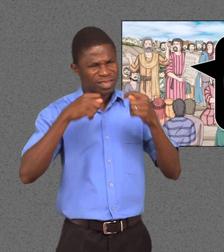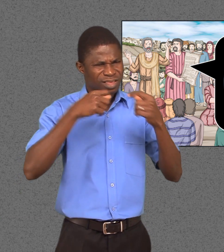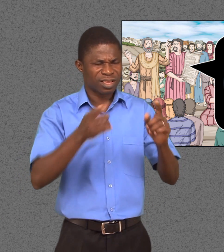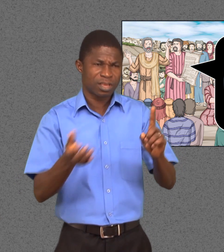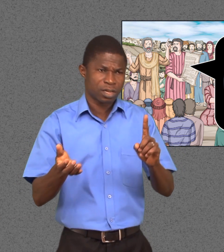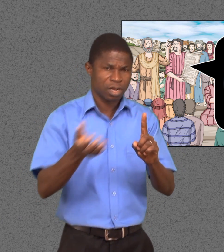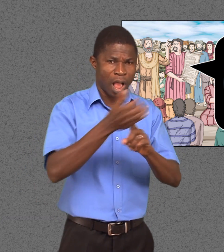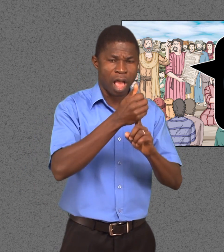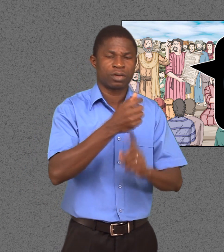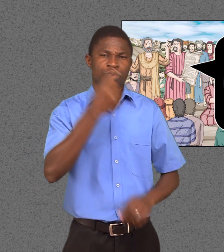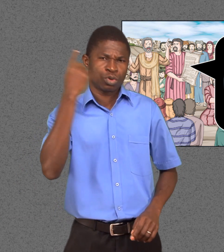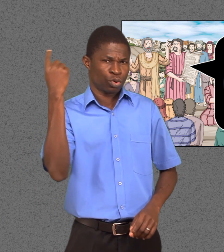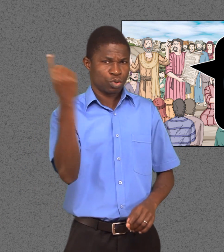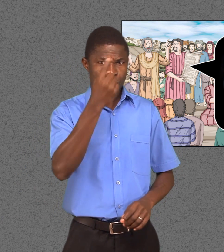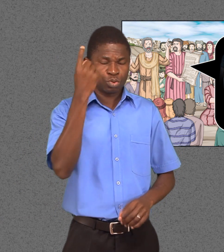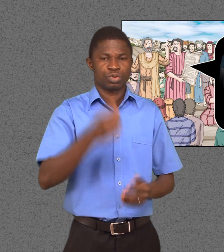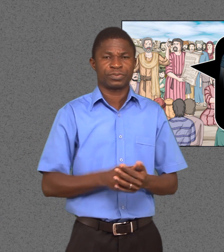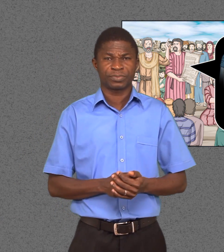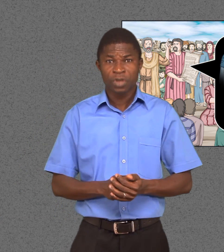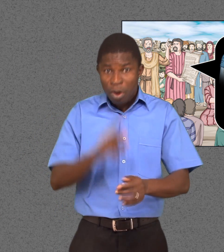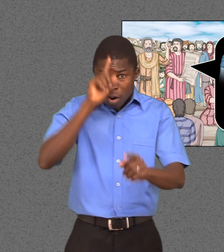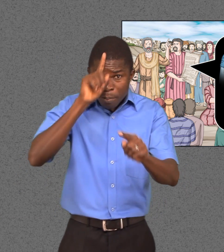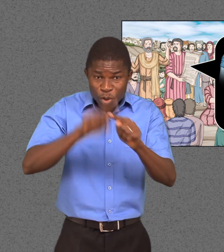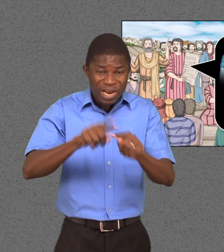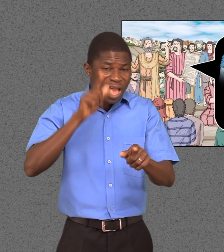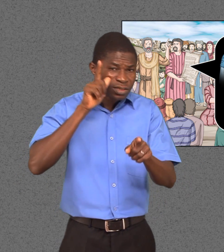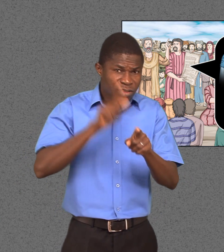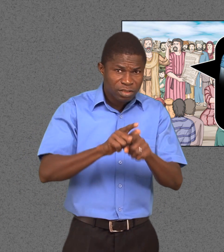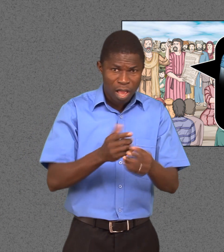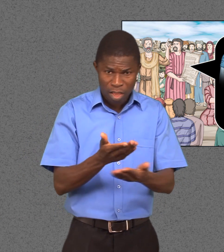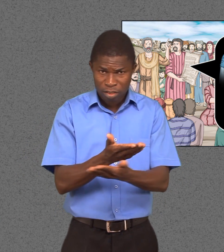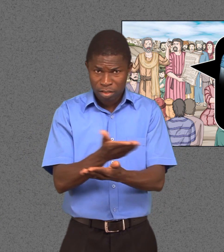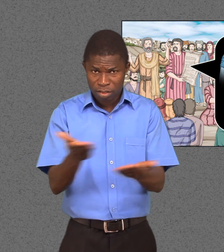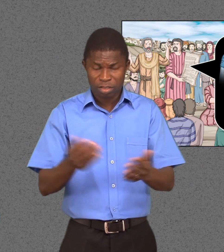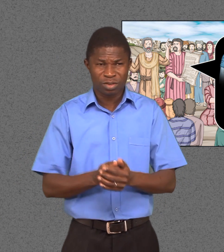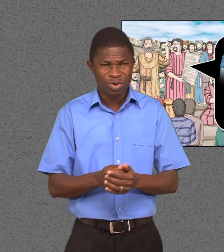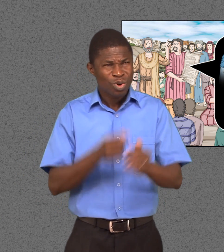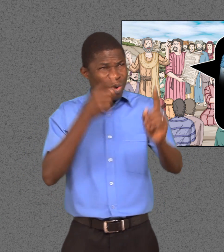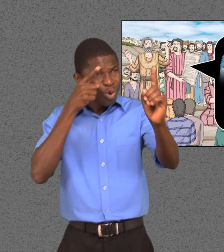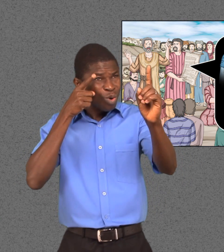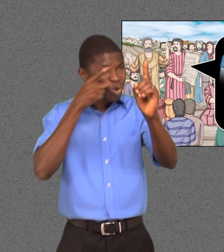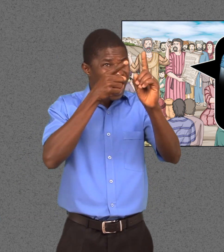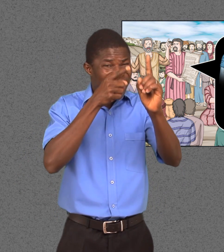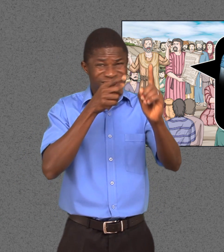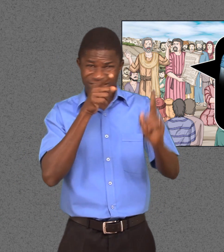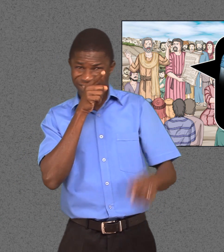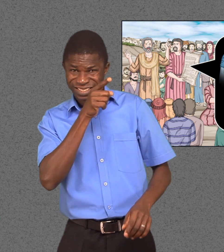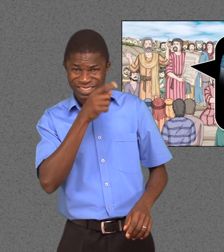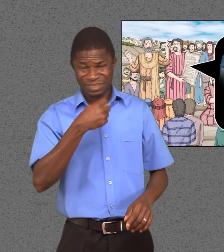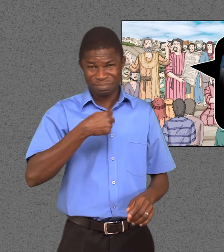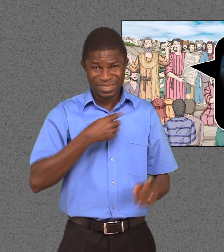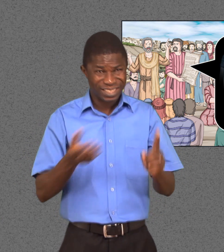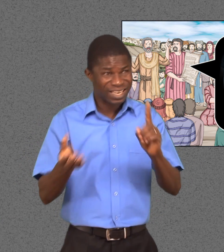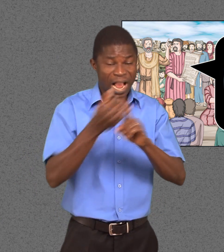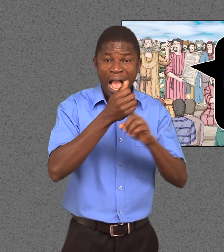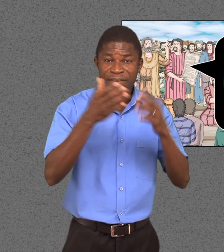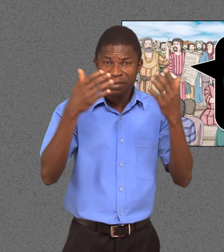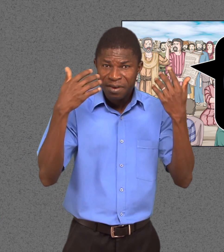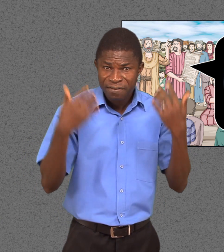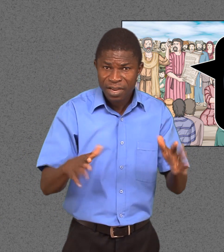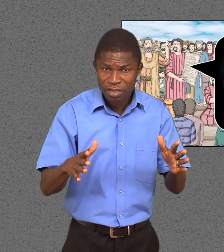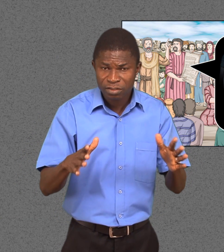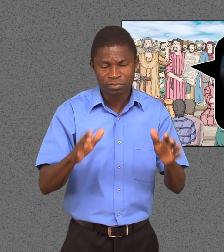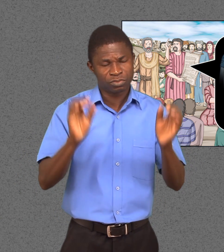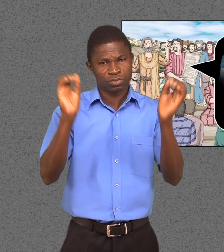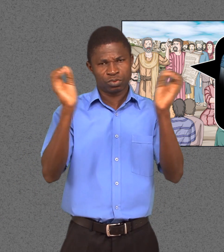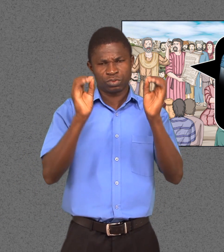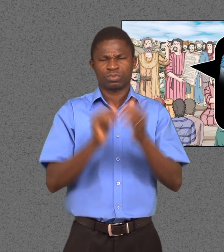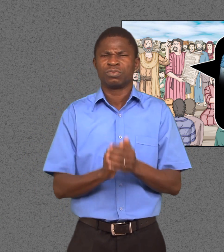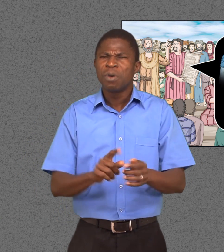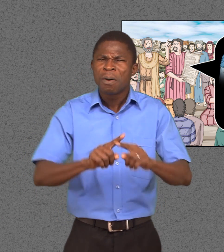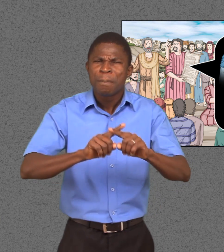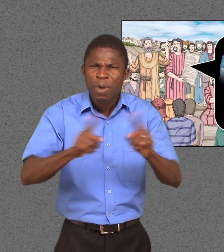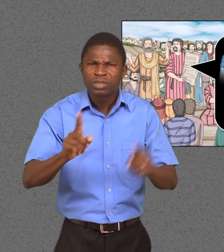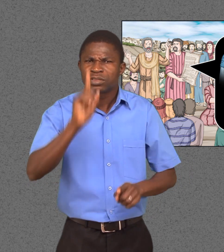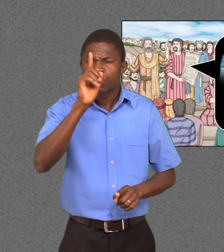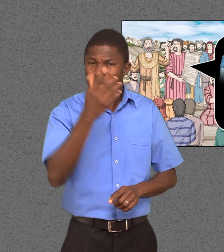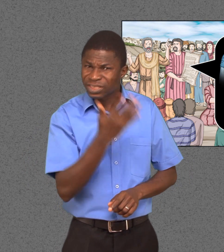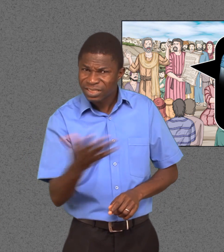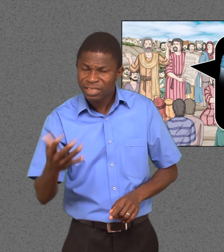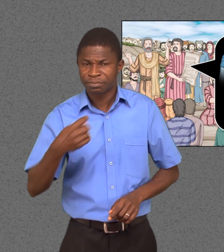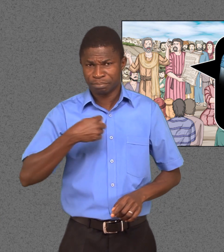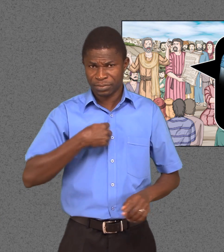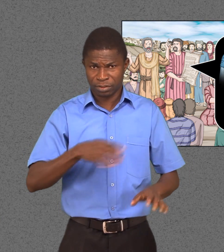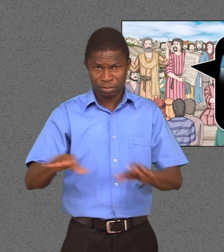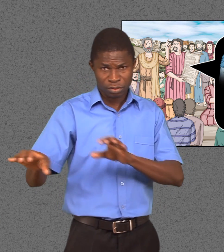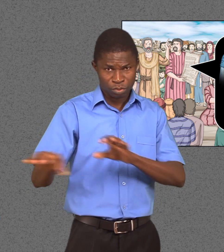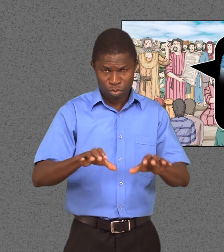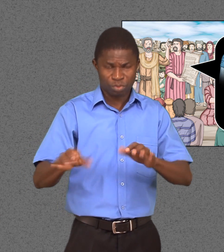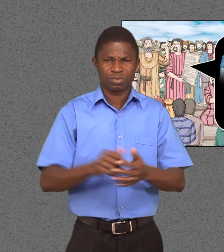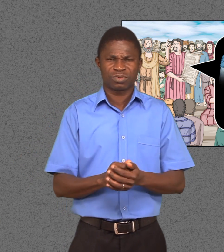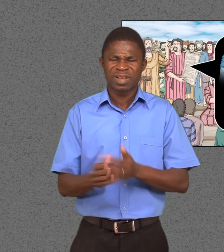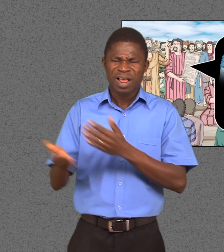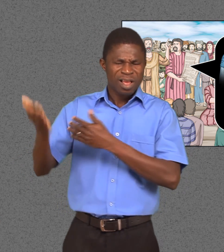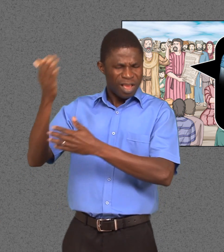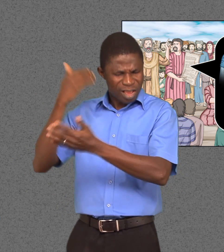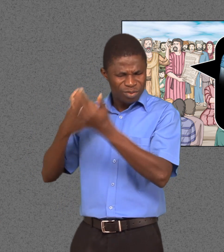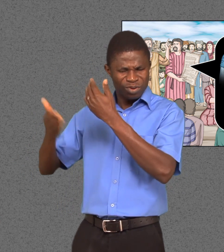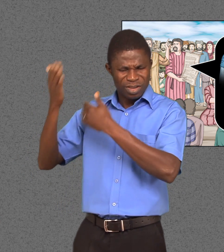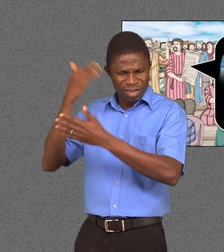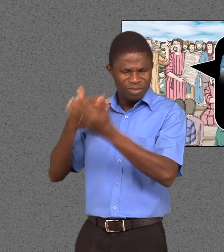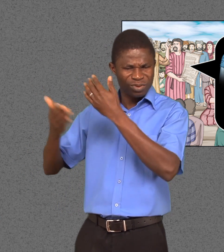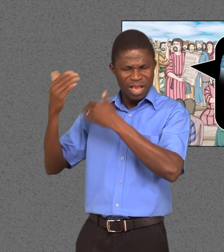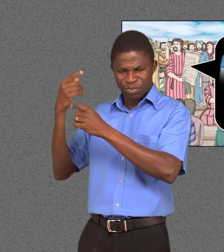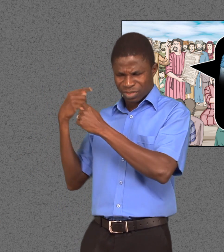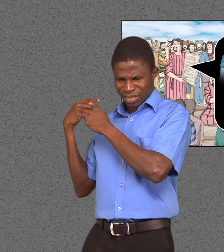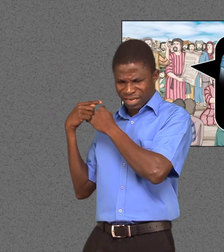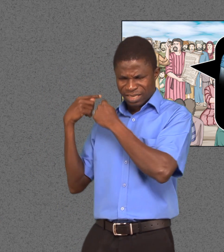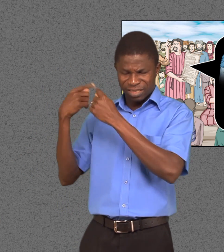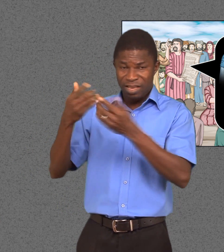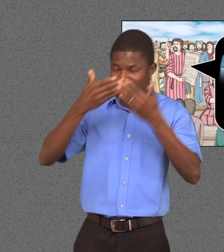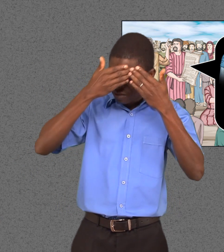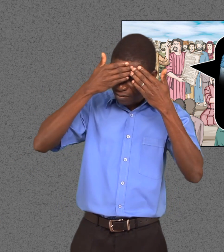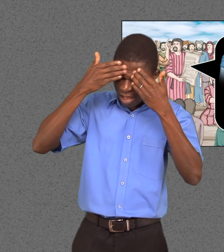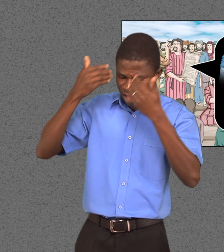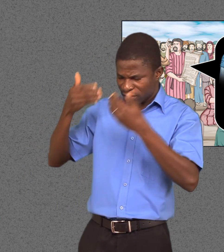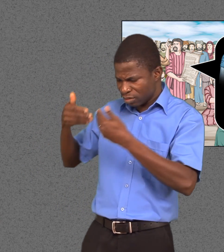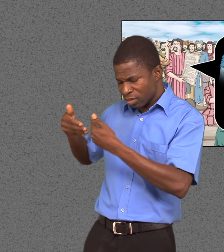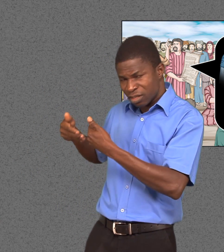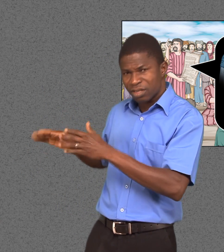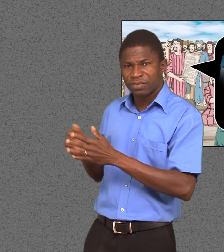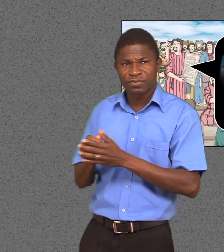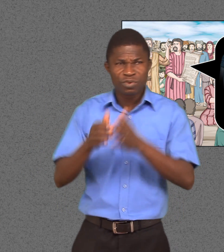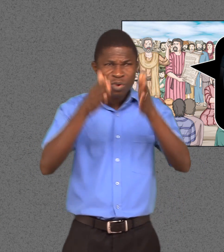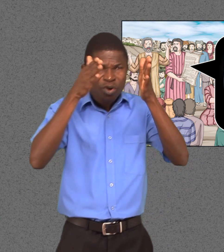Brothers, I do not consider myself yet to have taken hold of it.